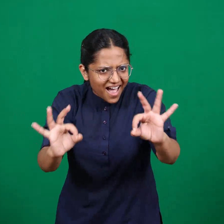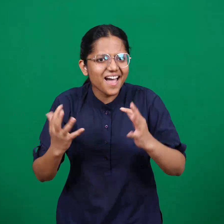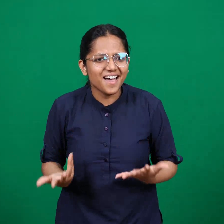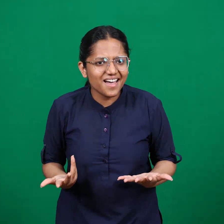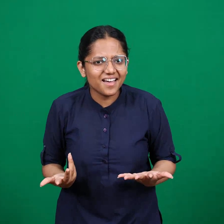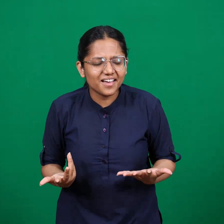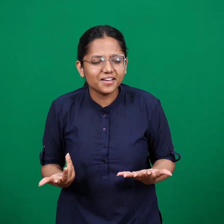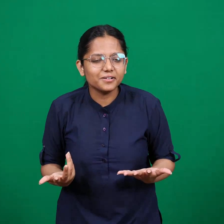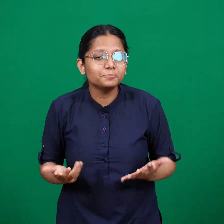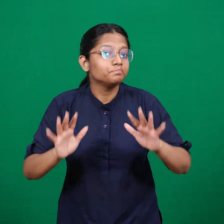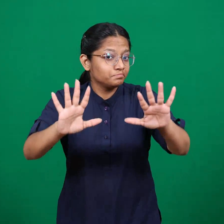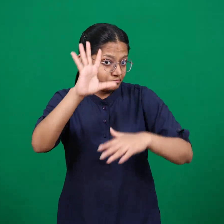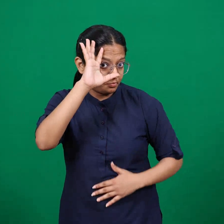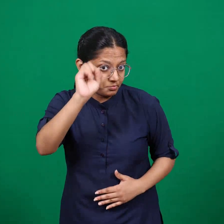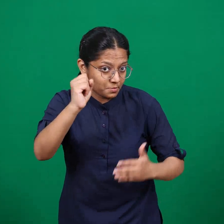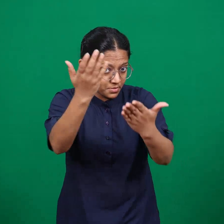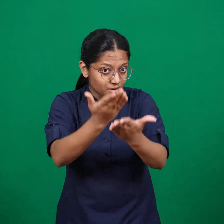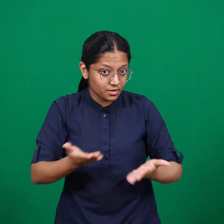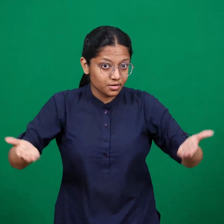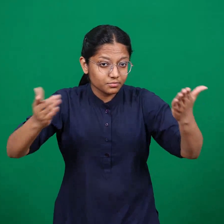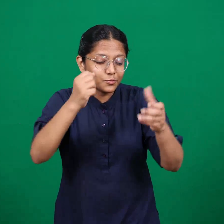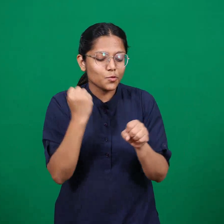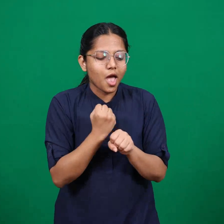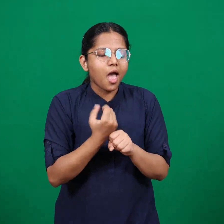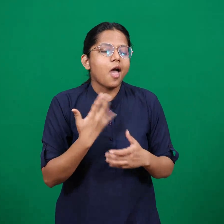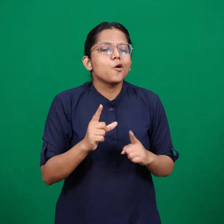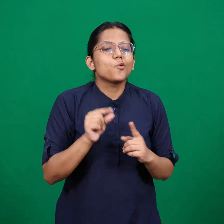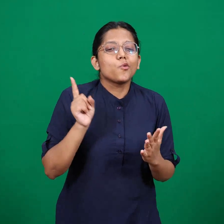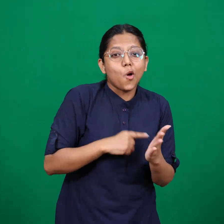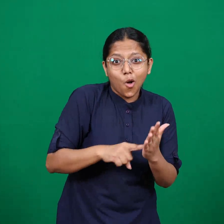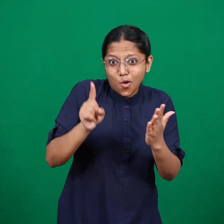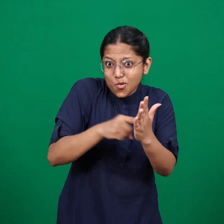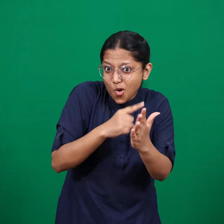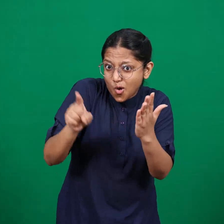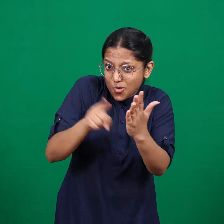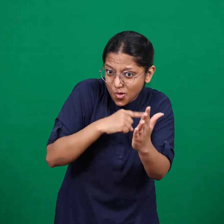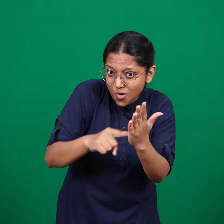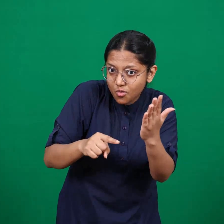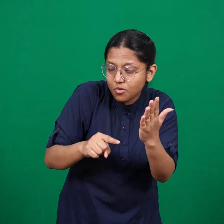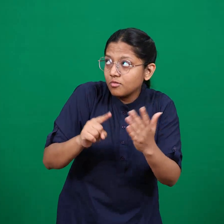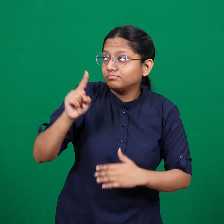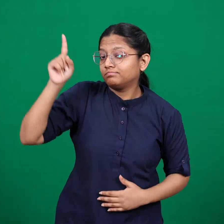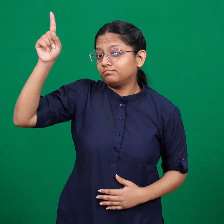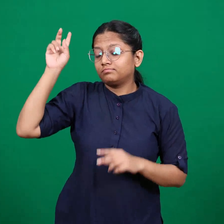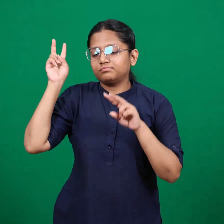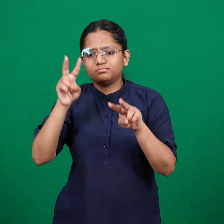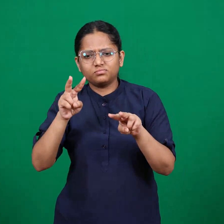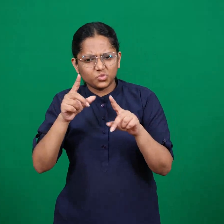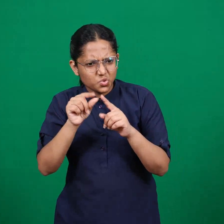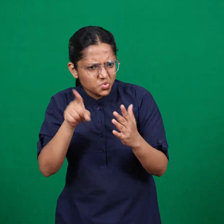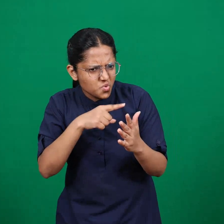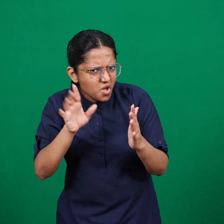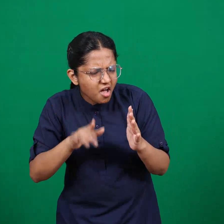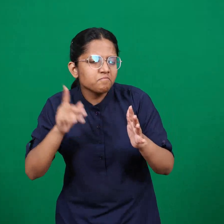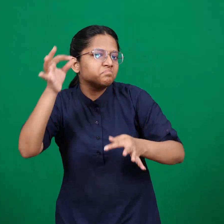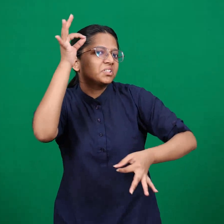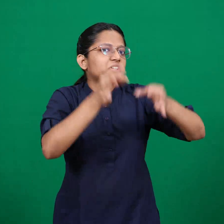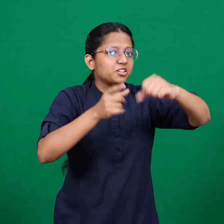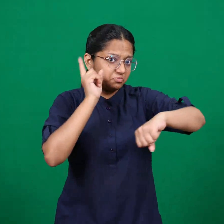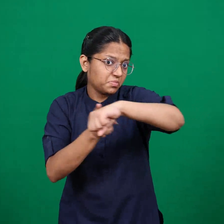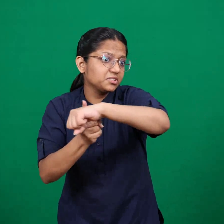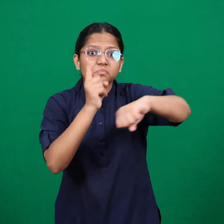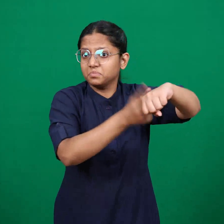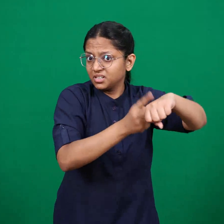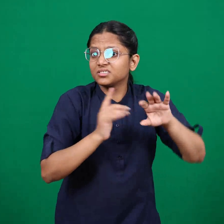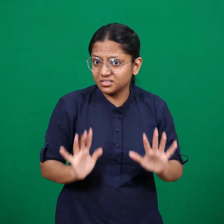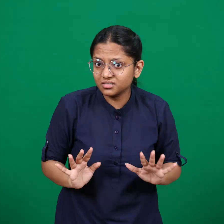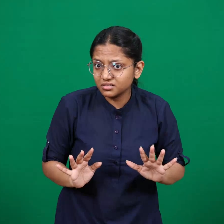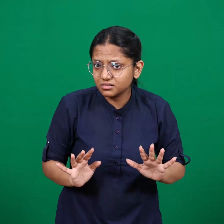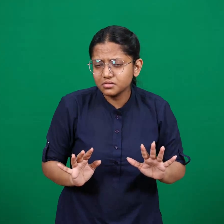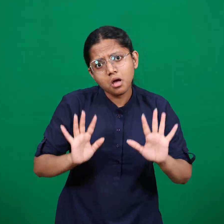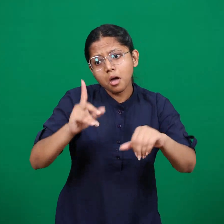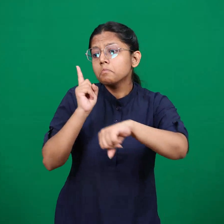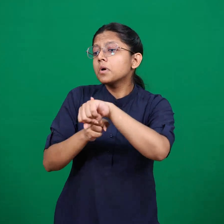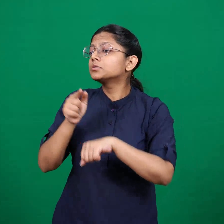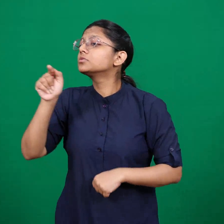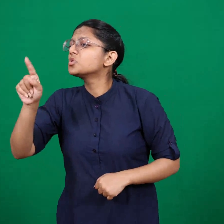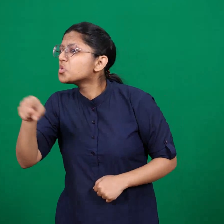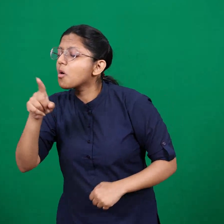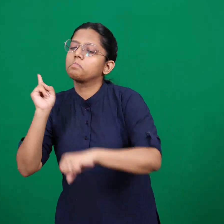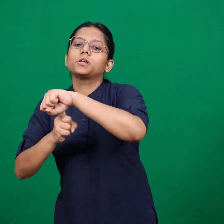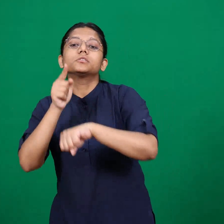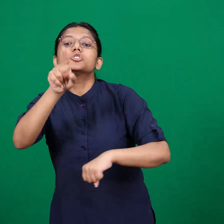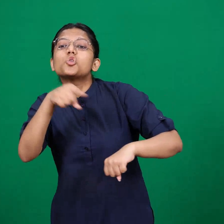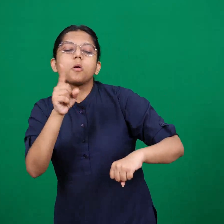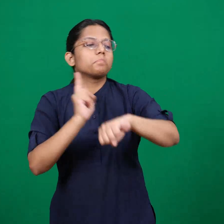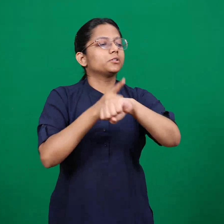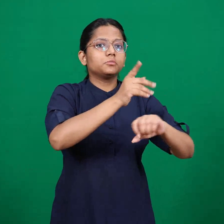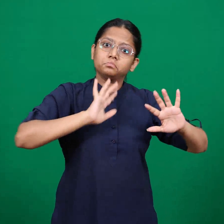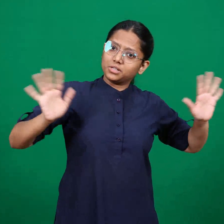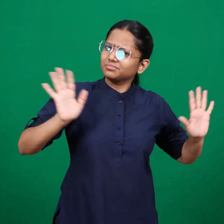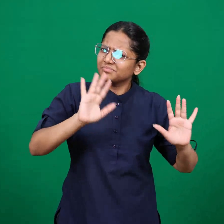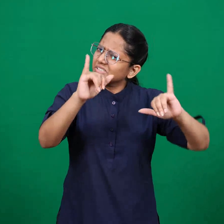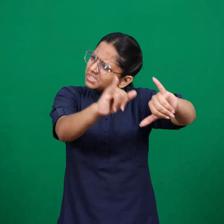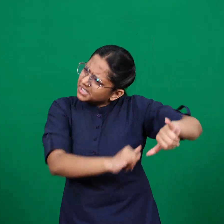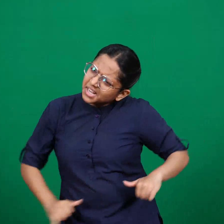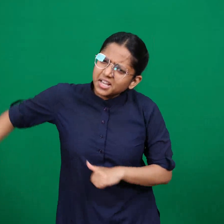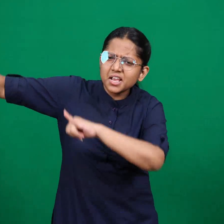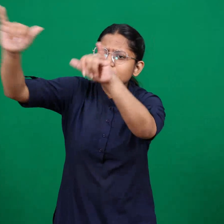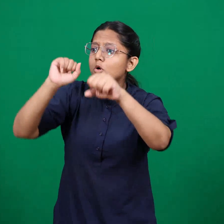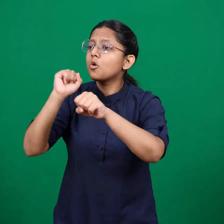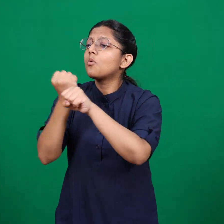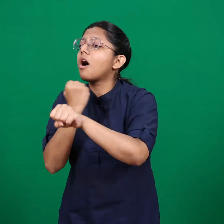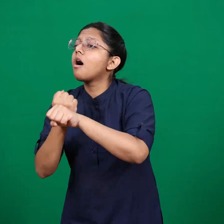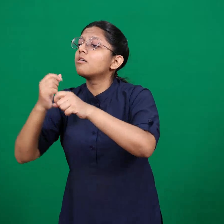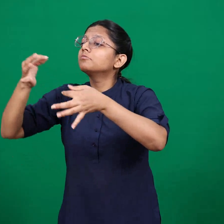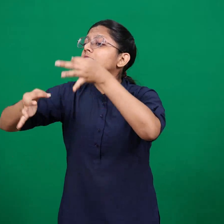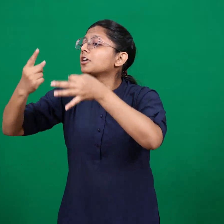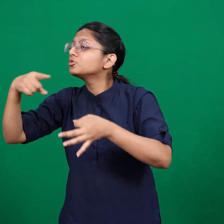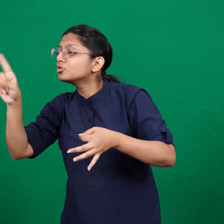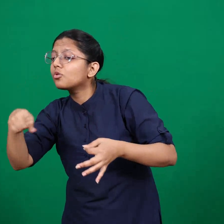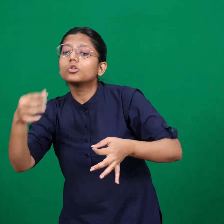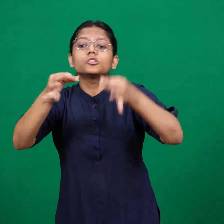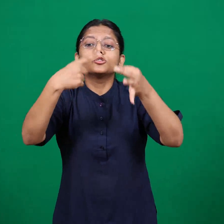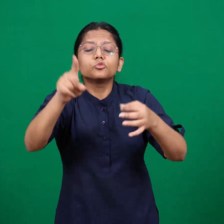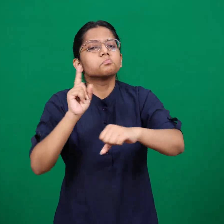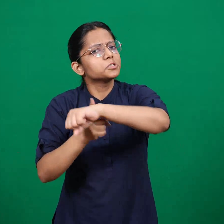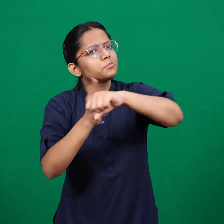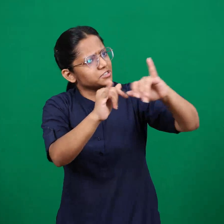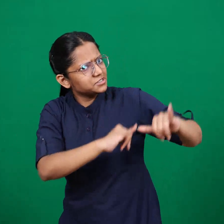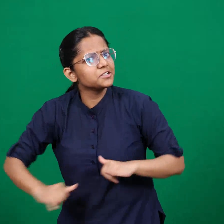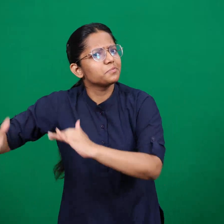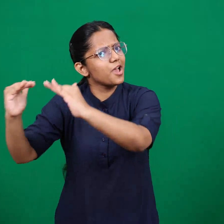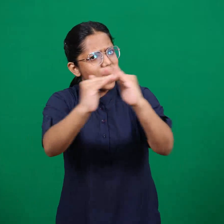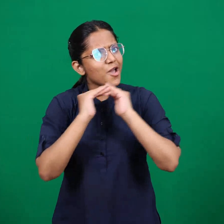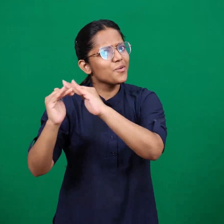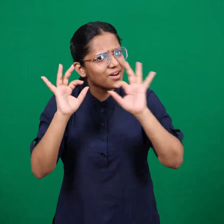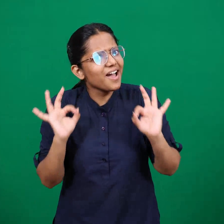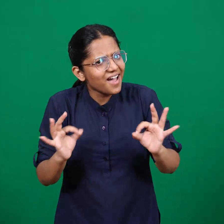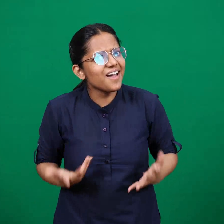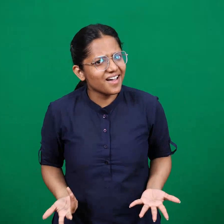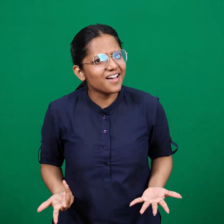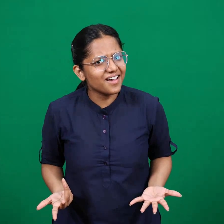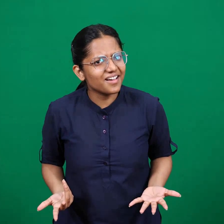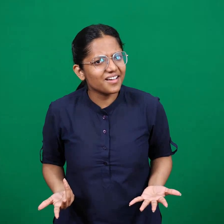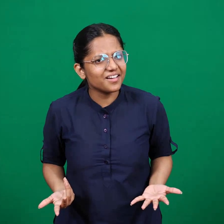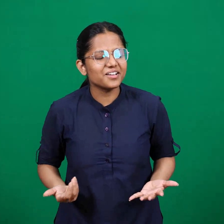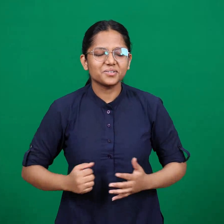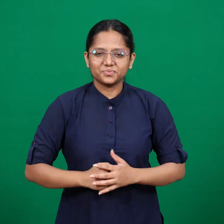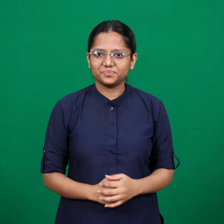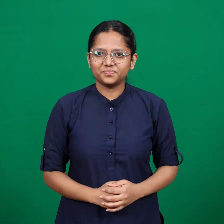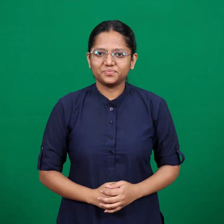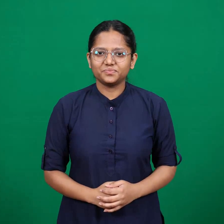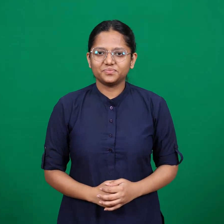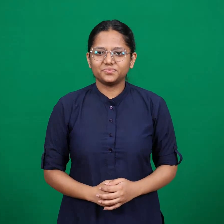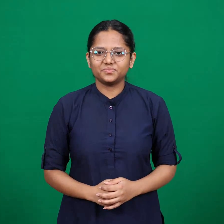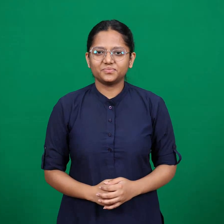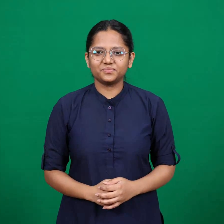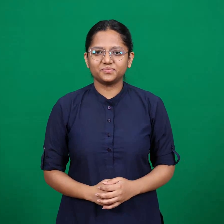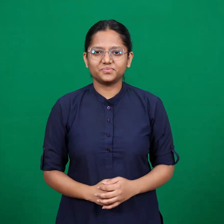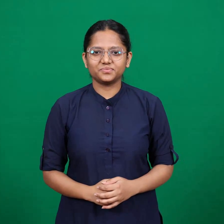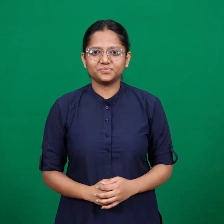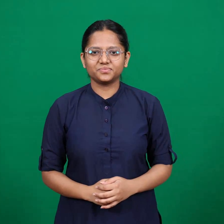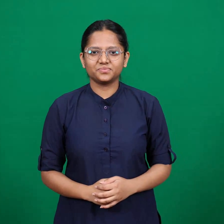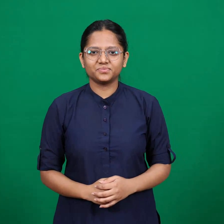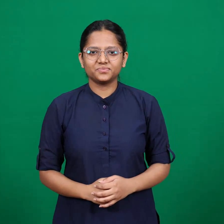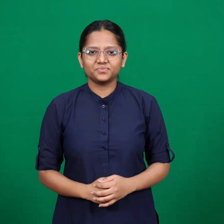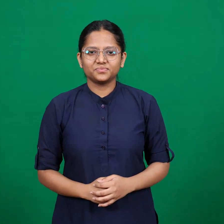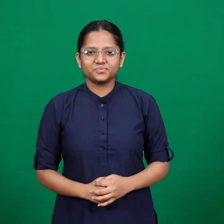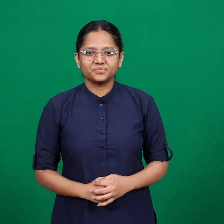Whoever does wrong will be repaid for his wrong, and there is no favoritism.